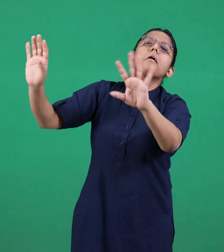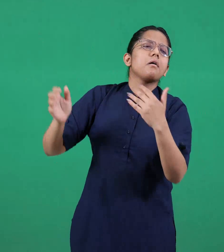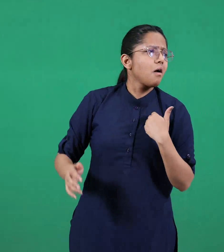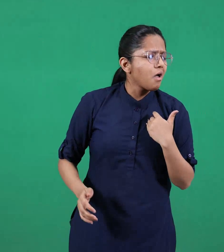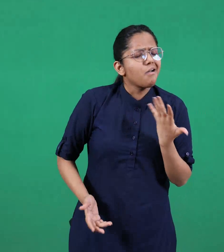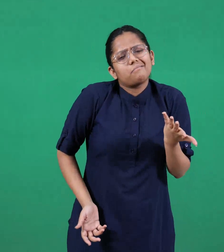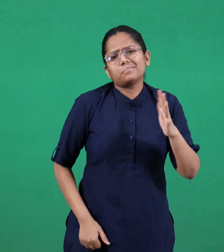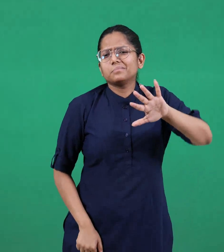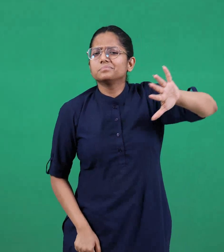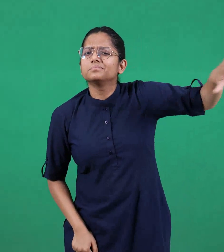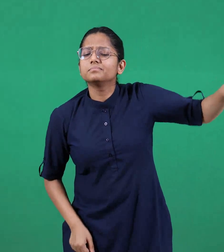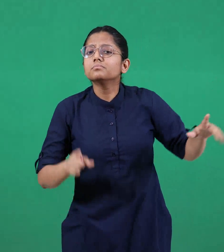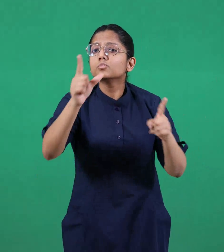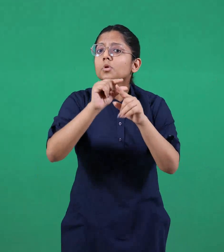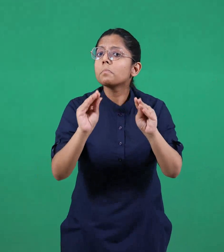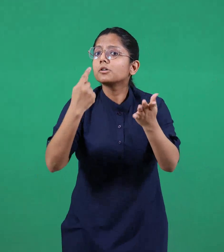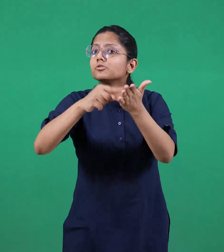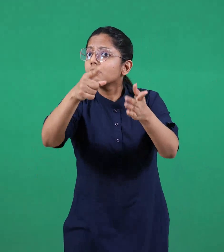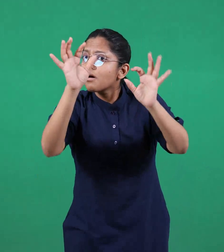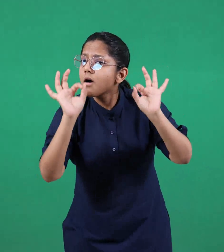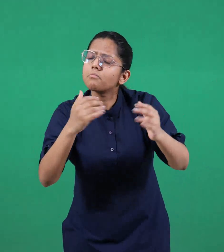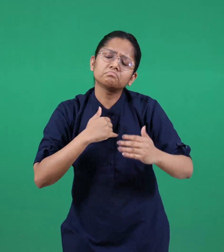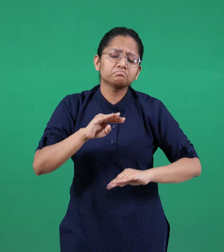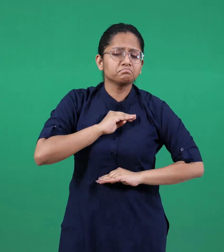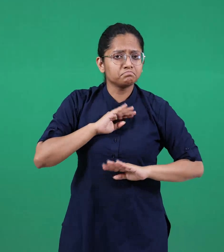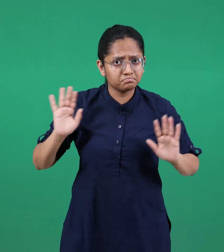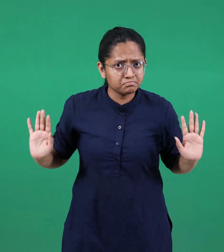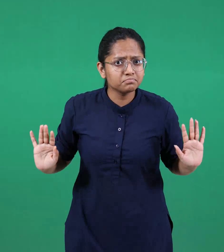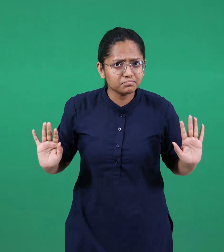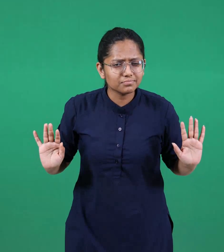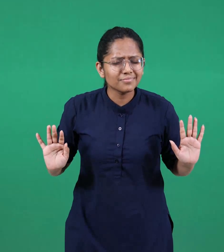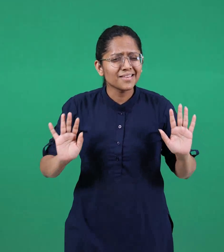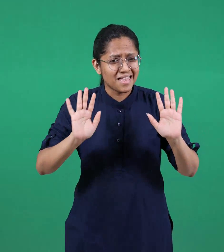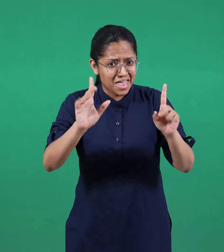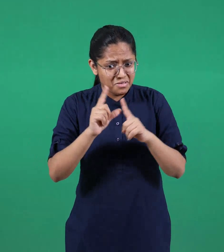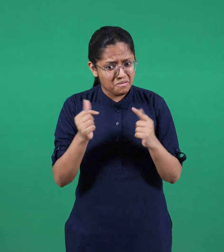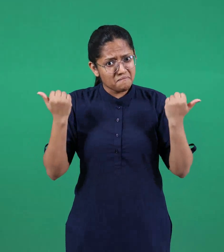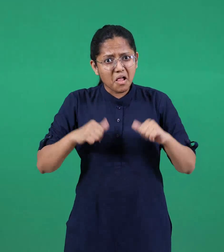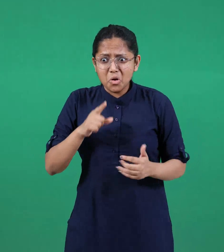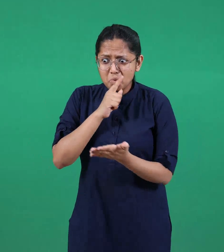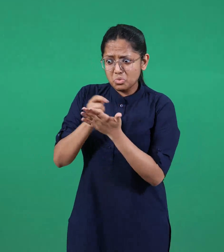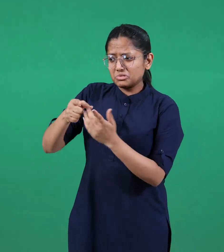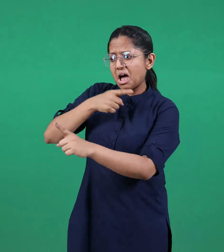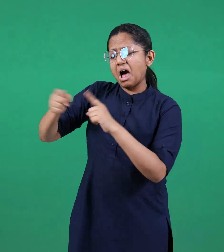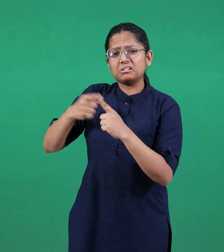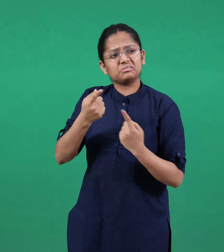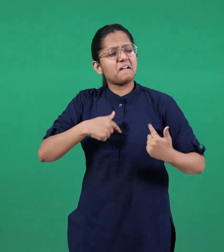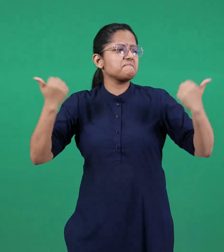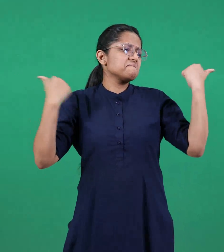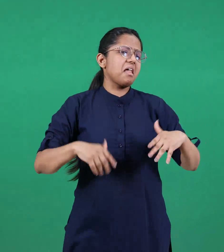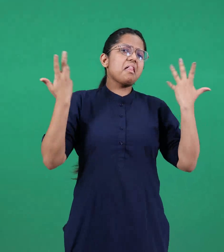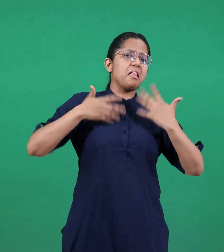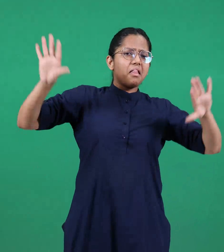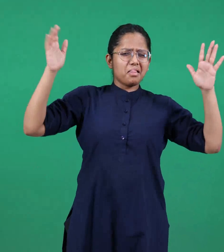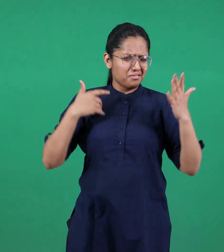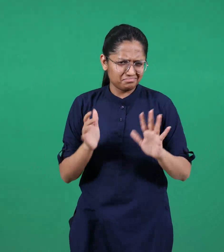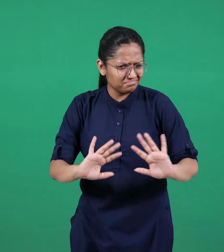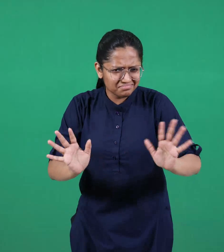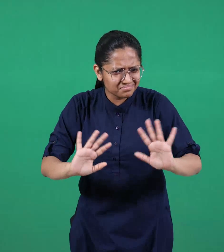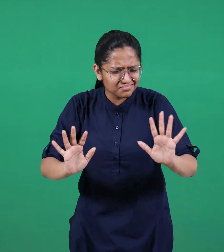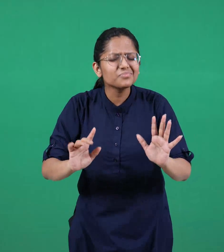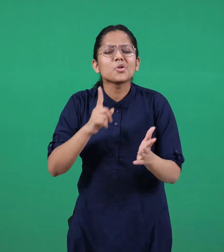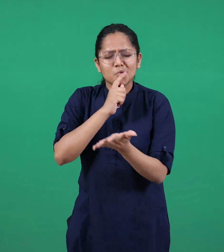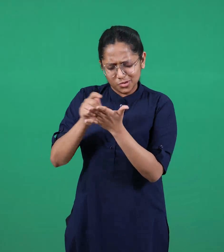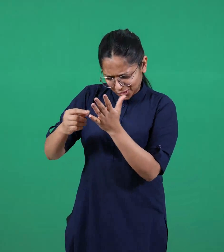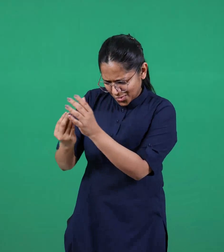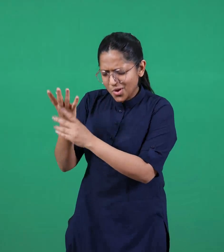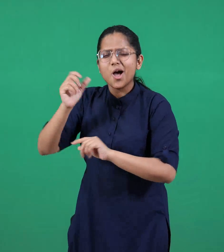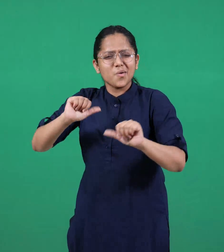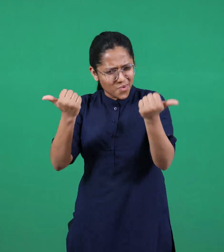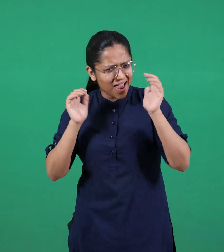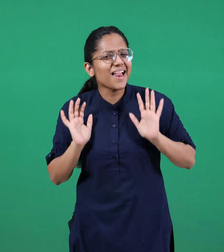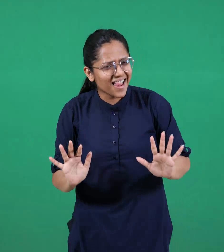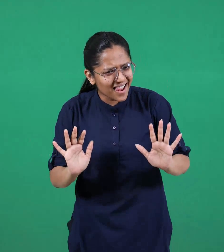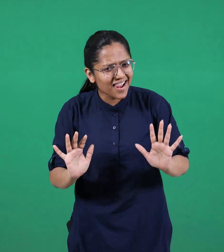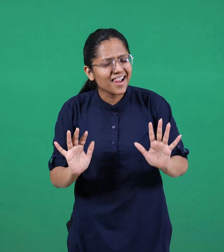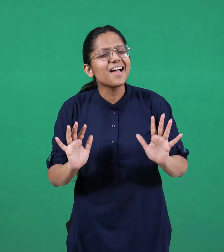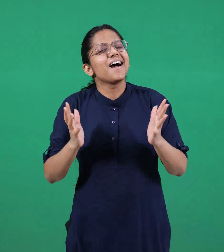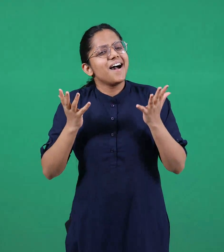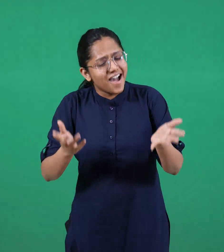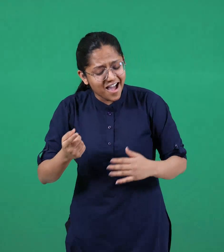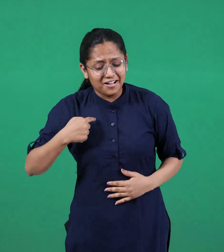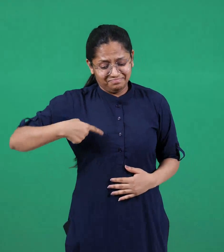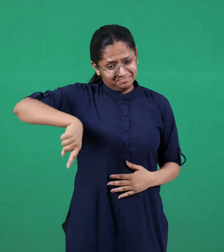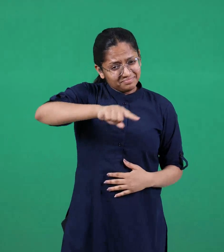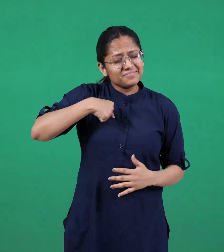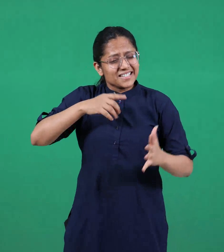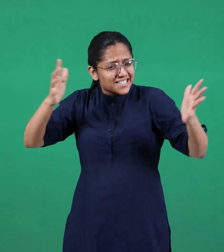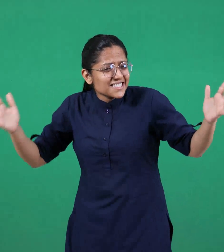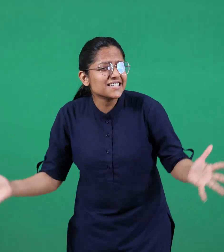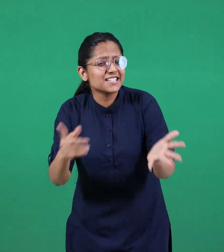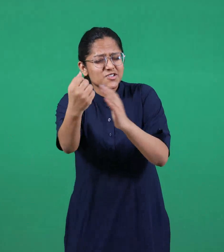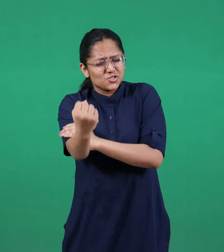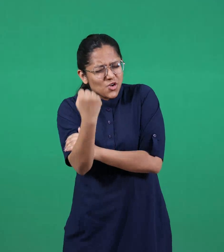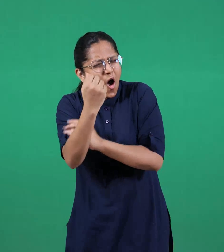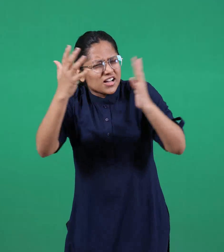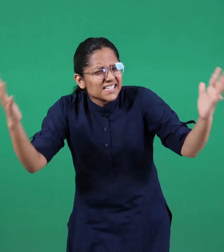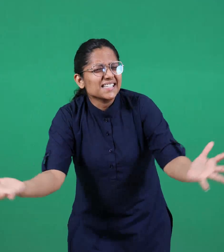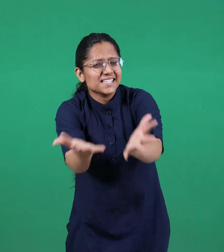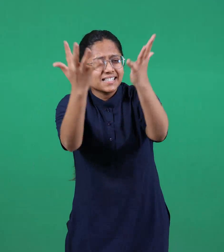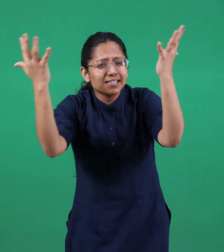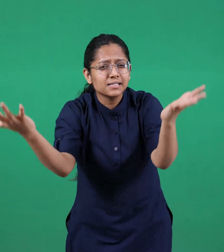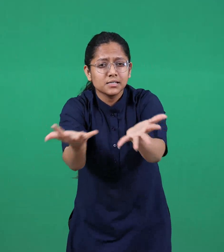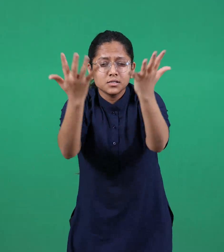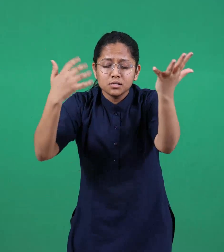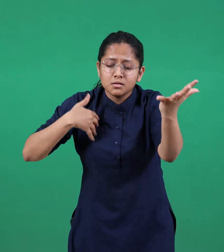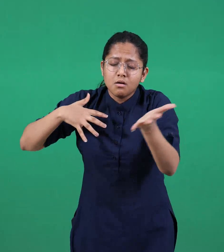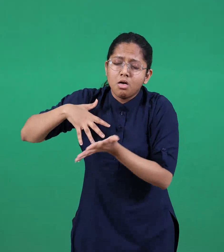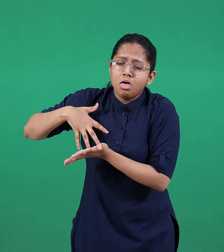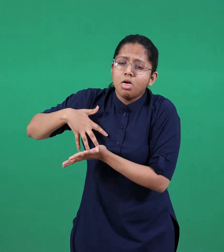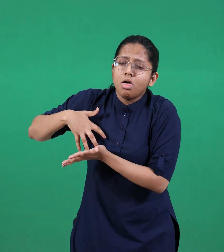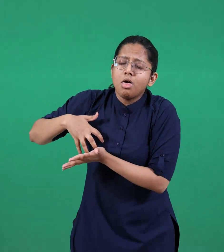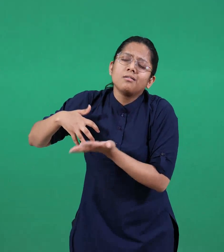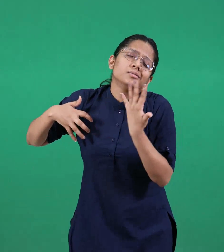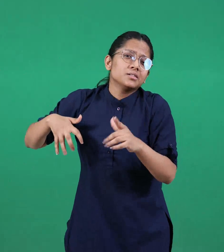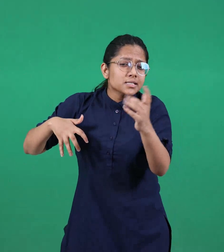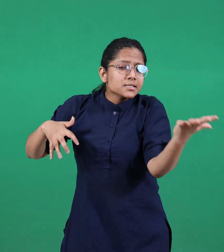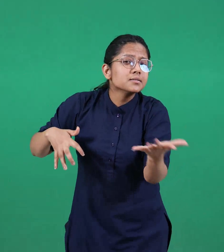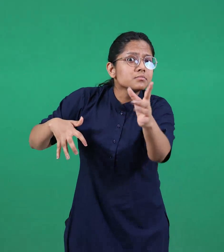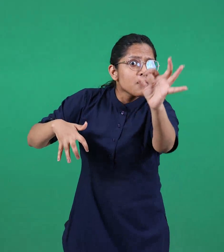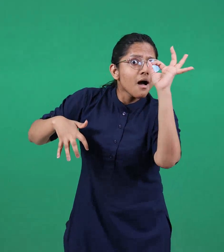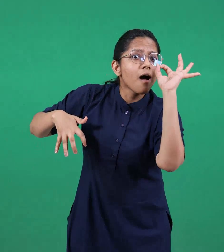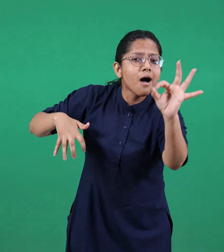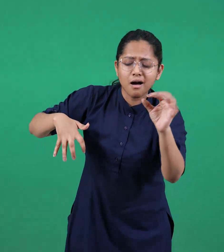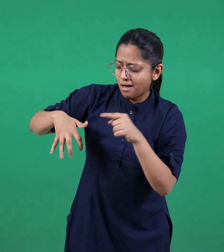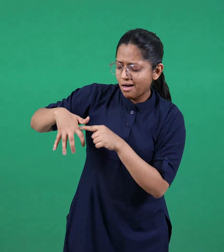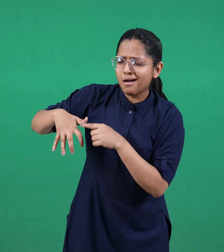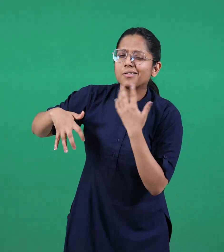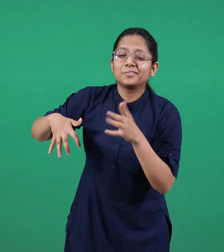For we cannot do anything against the truth, but only for the truth.